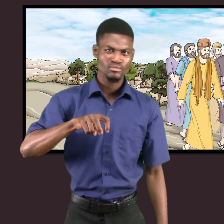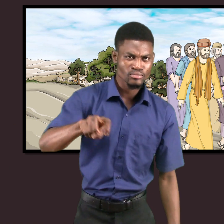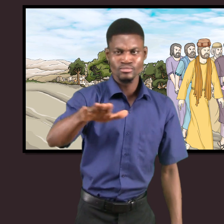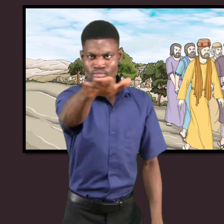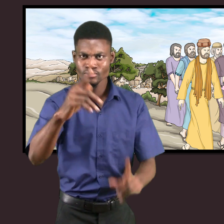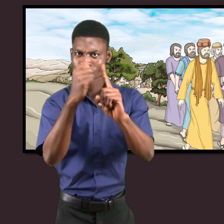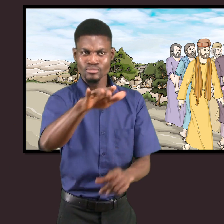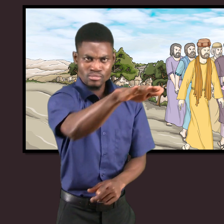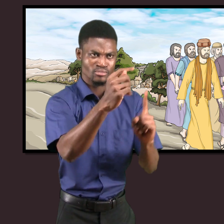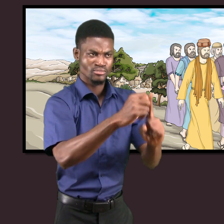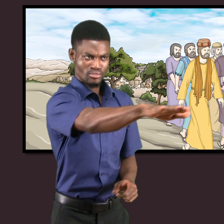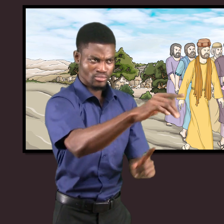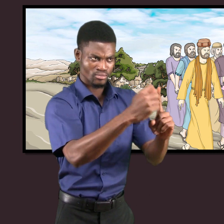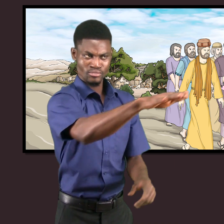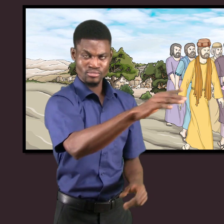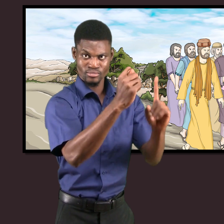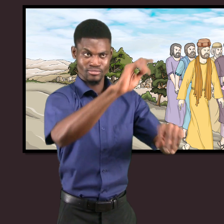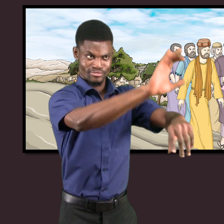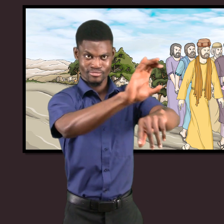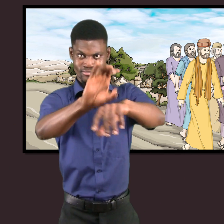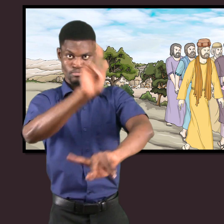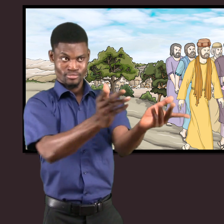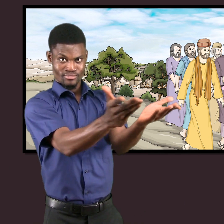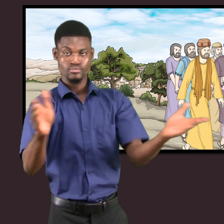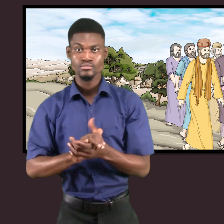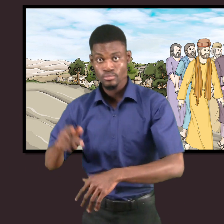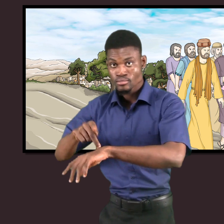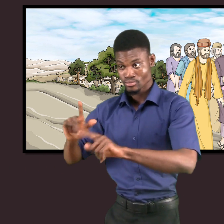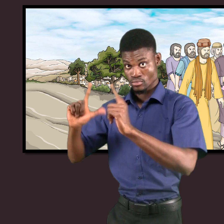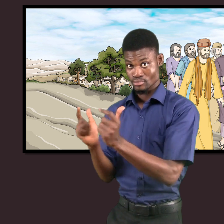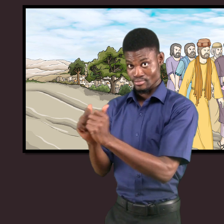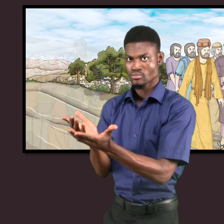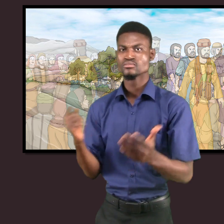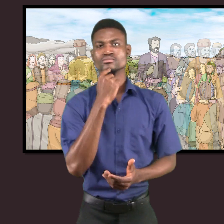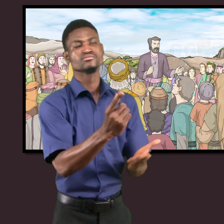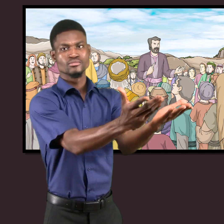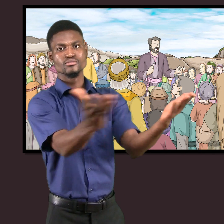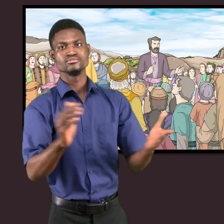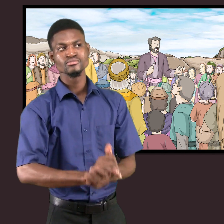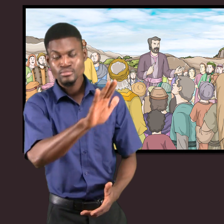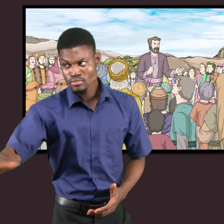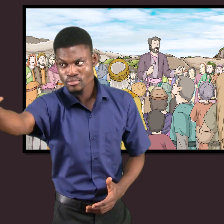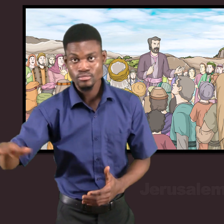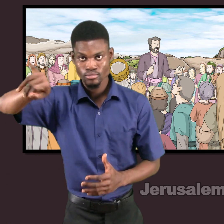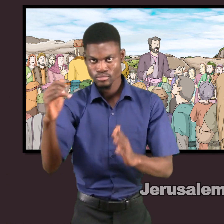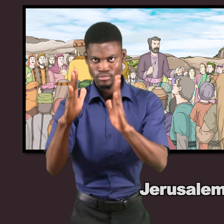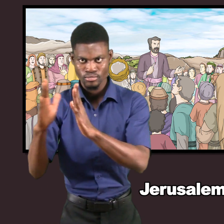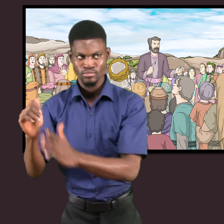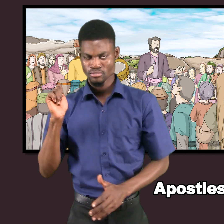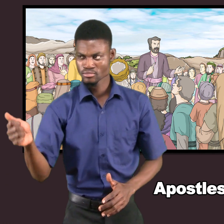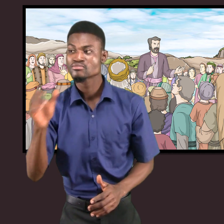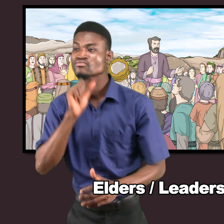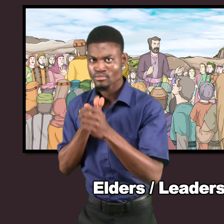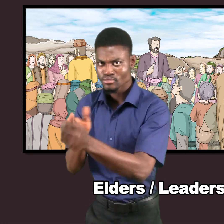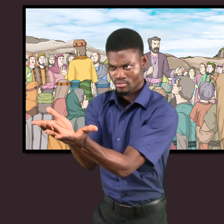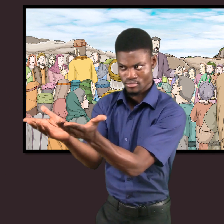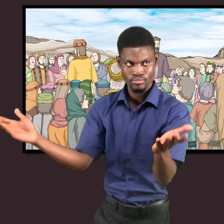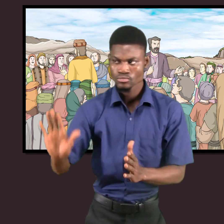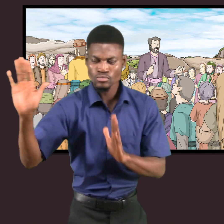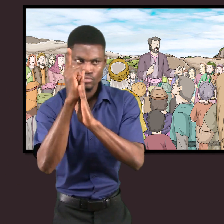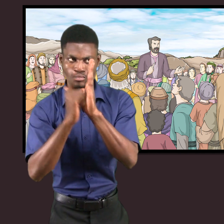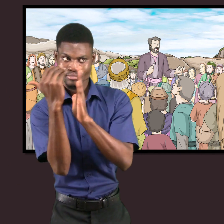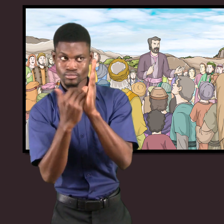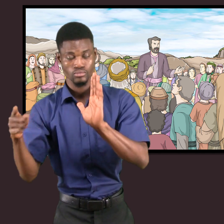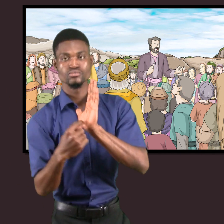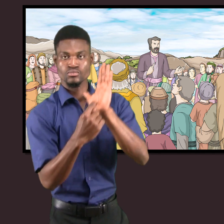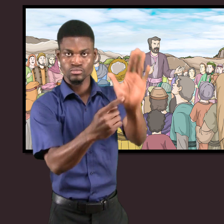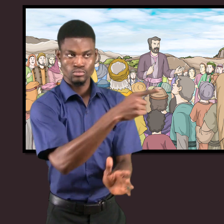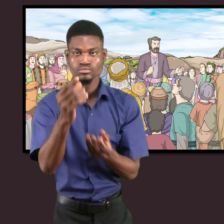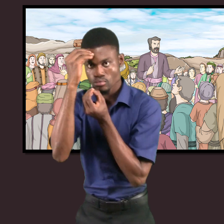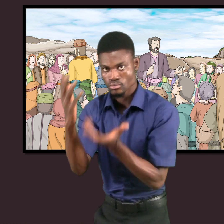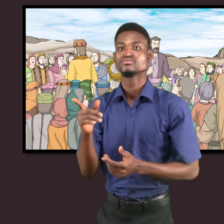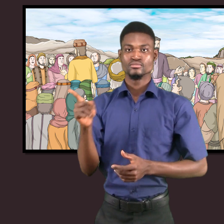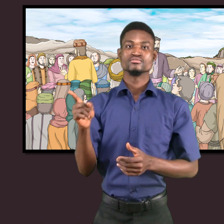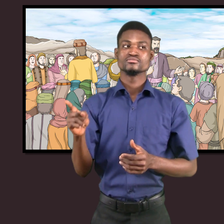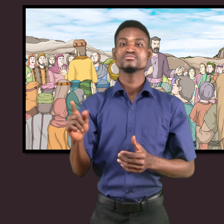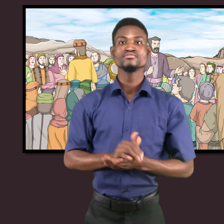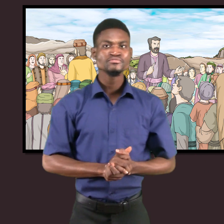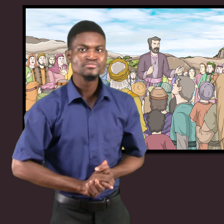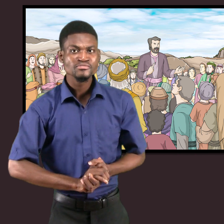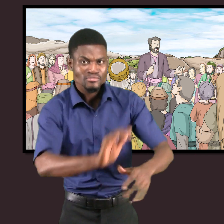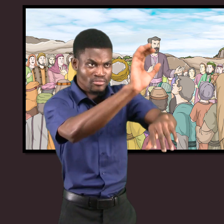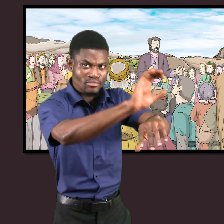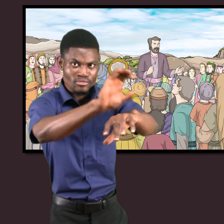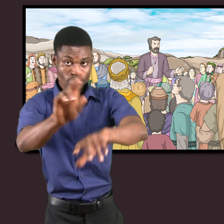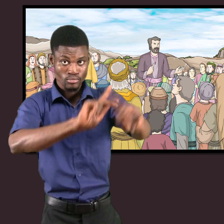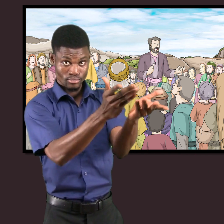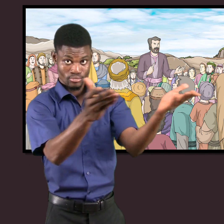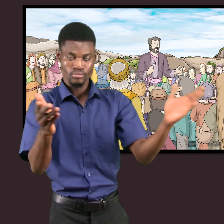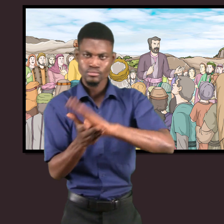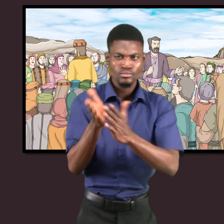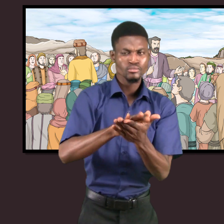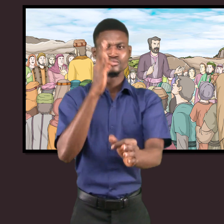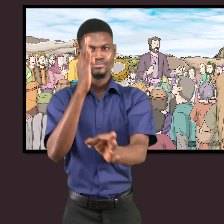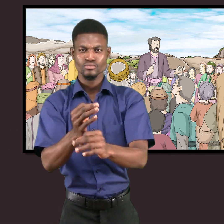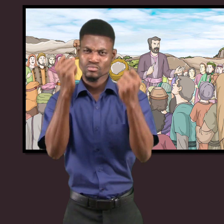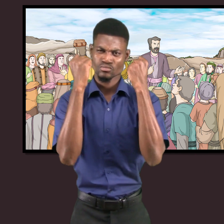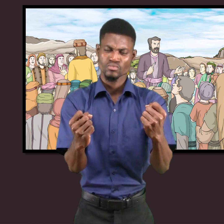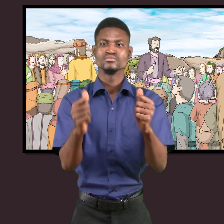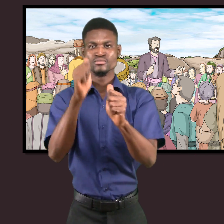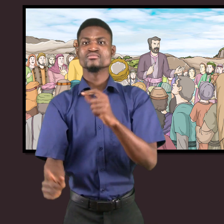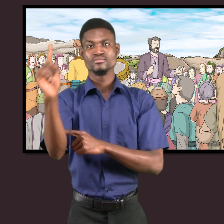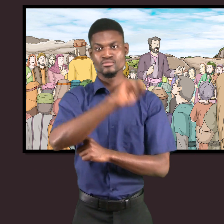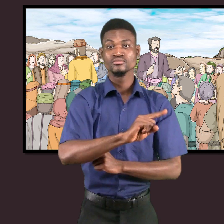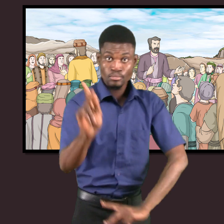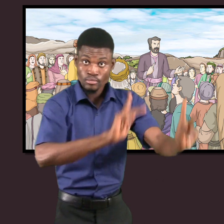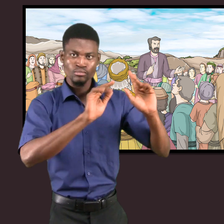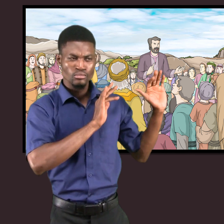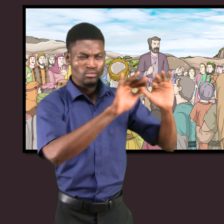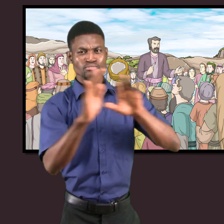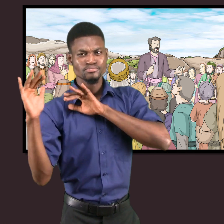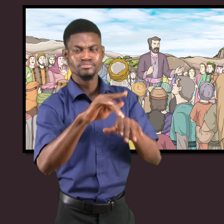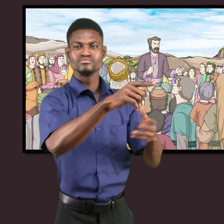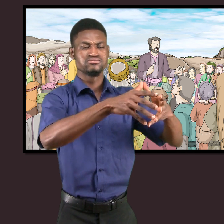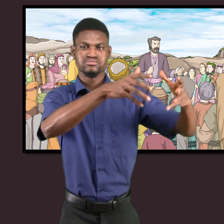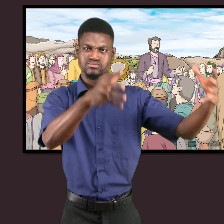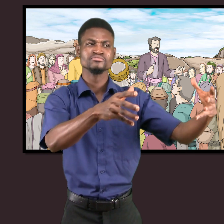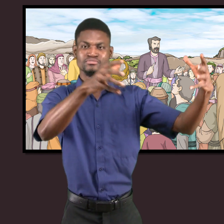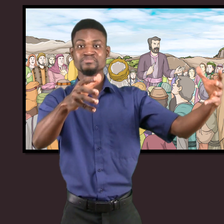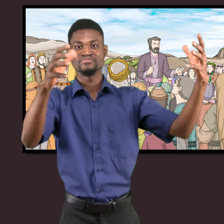As they went from town to town, they delivered the decisions handed down by the apostles and elders in Jerusalem for the people to obey.